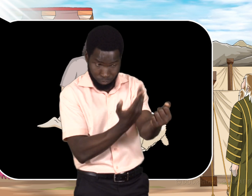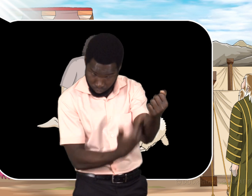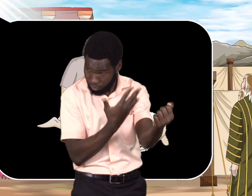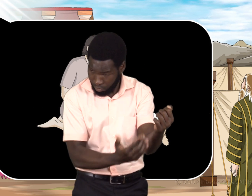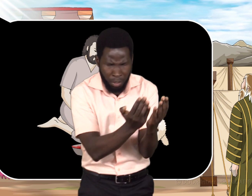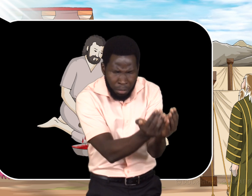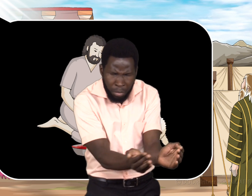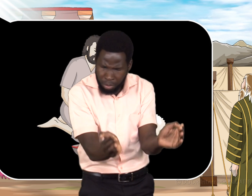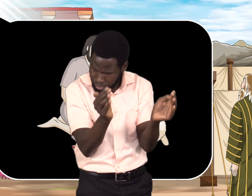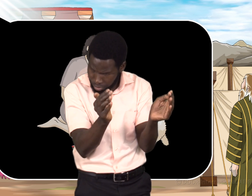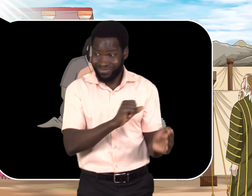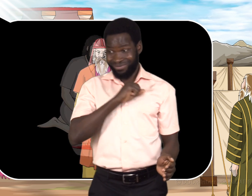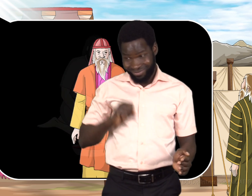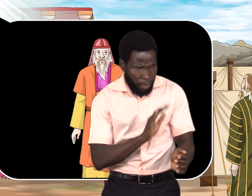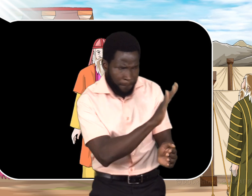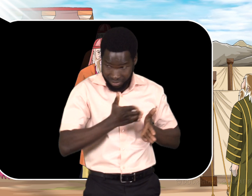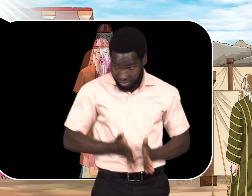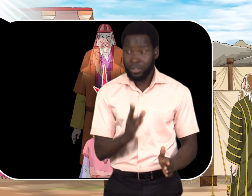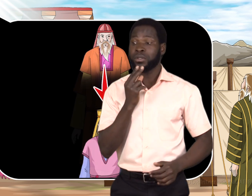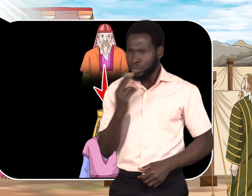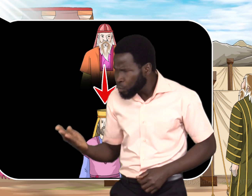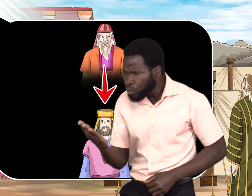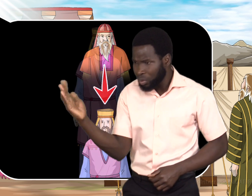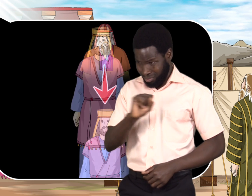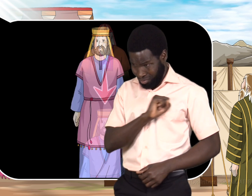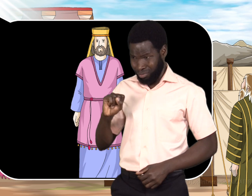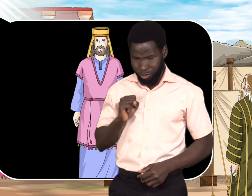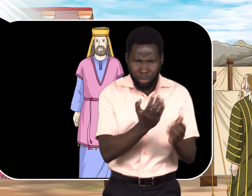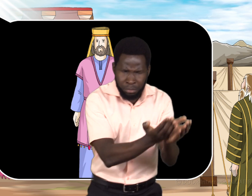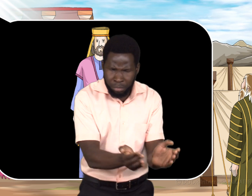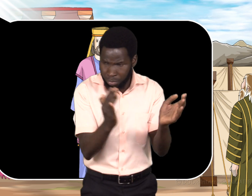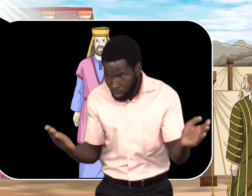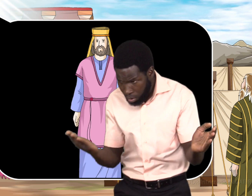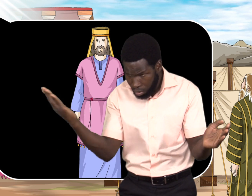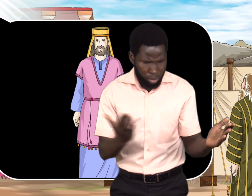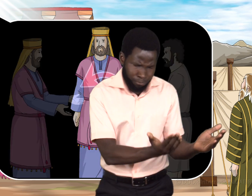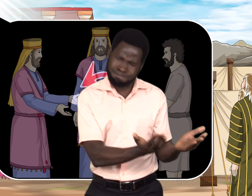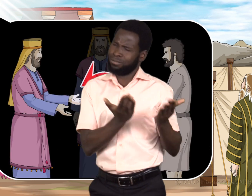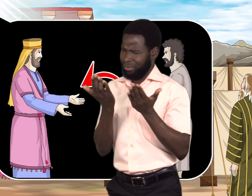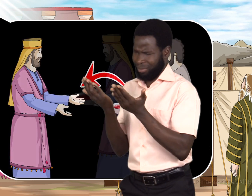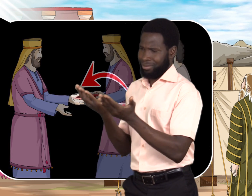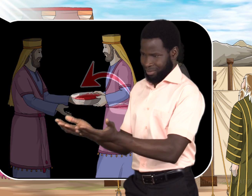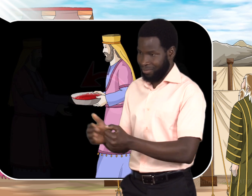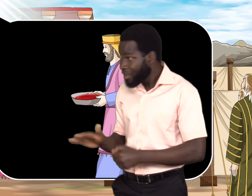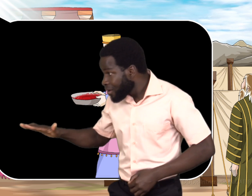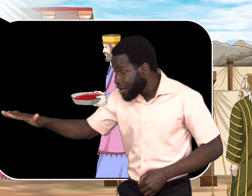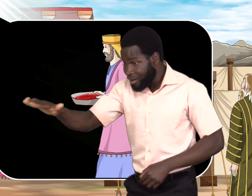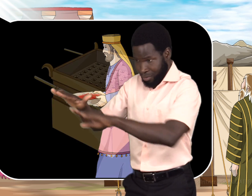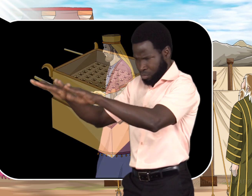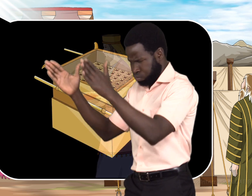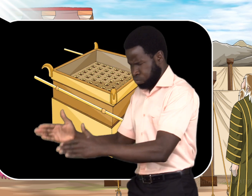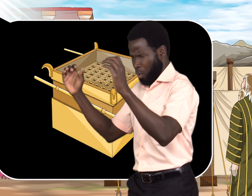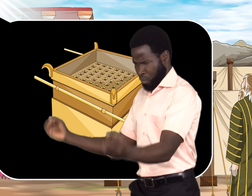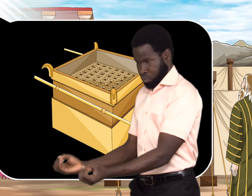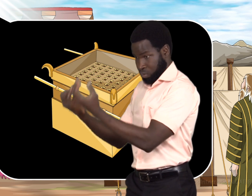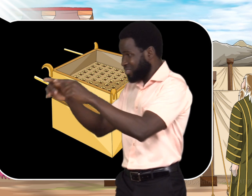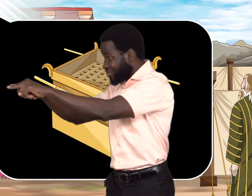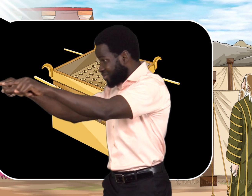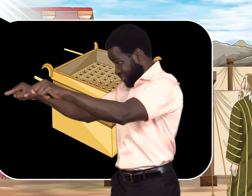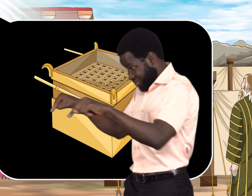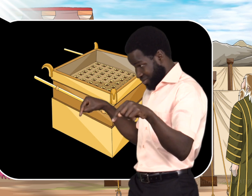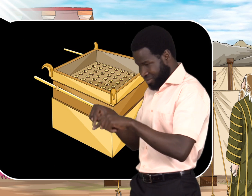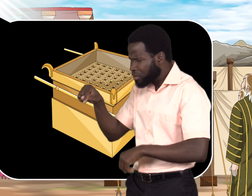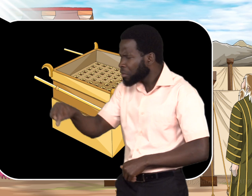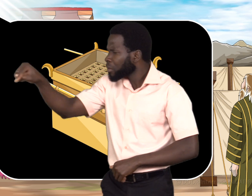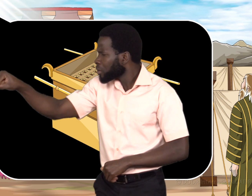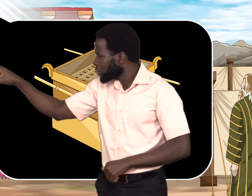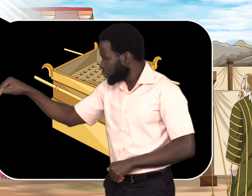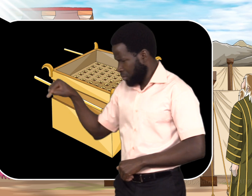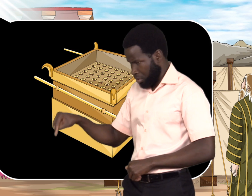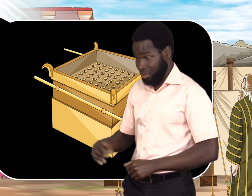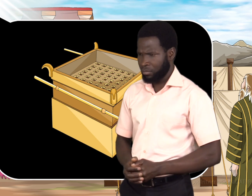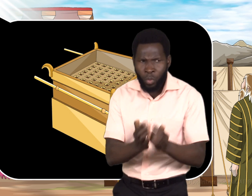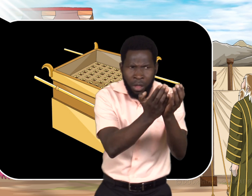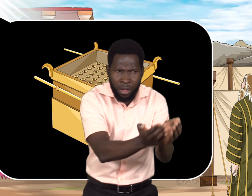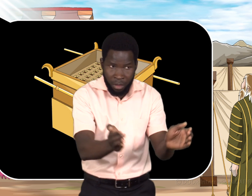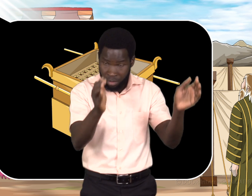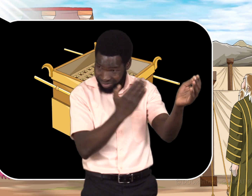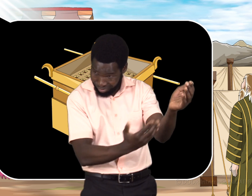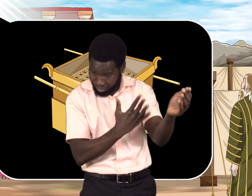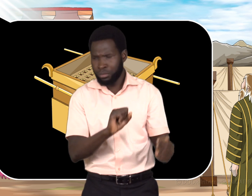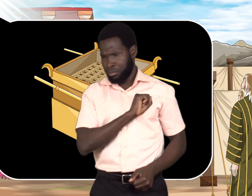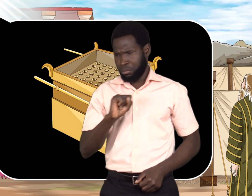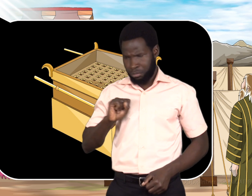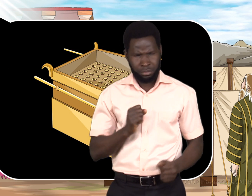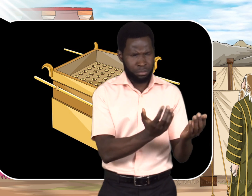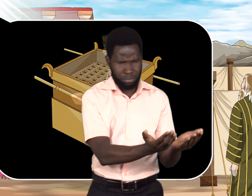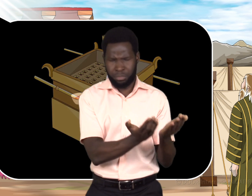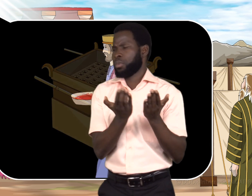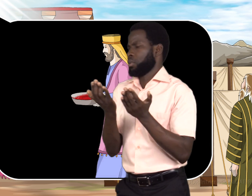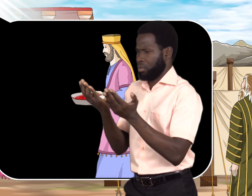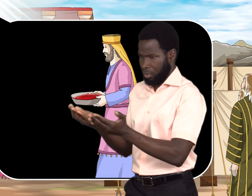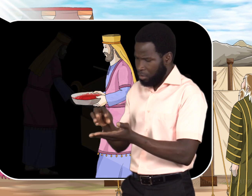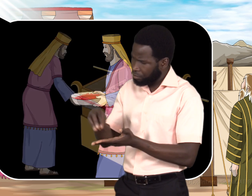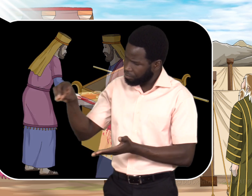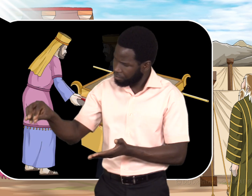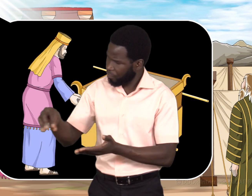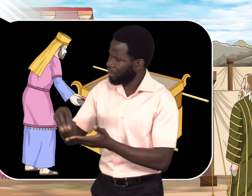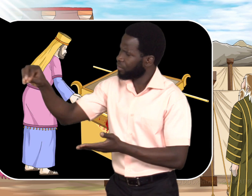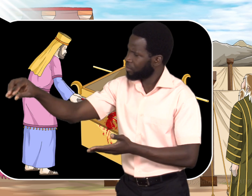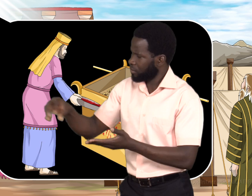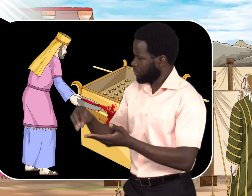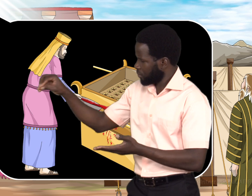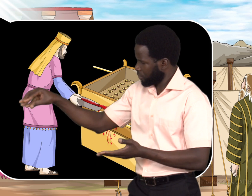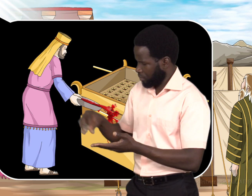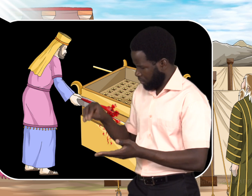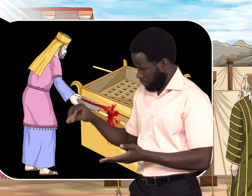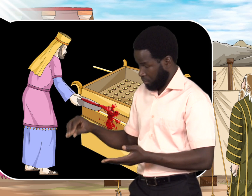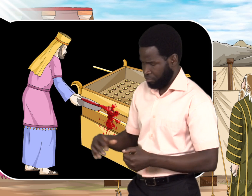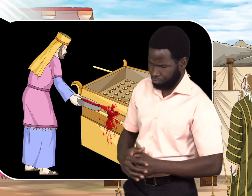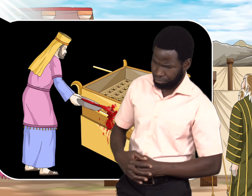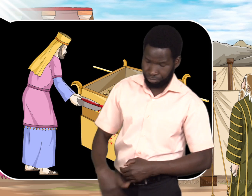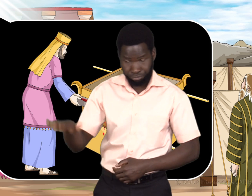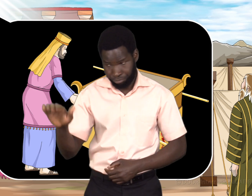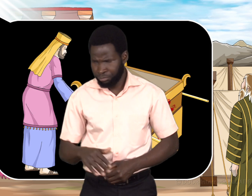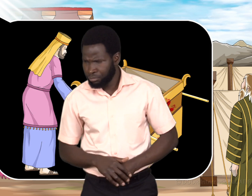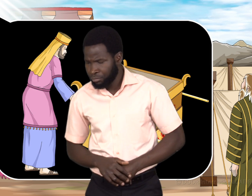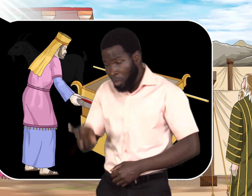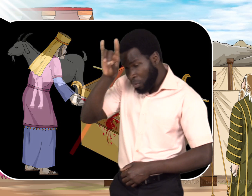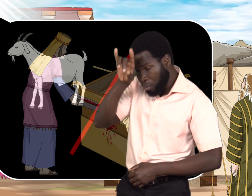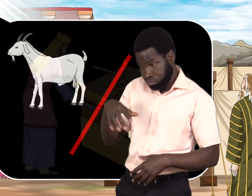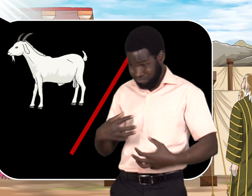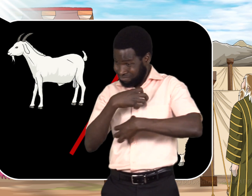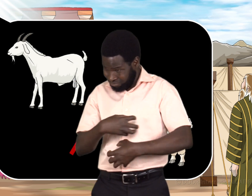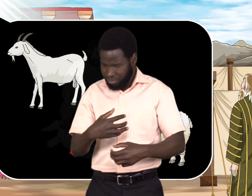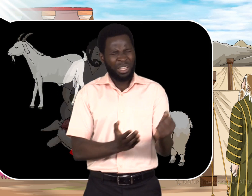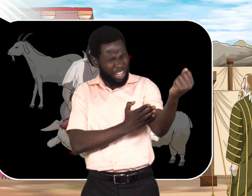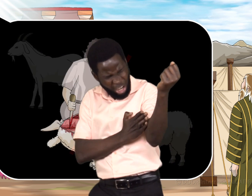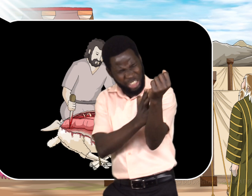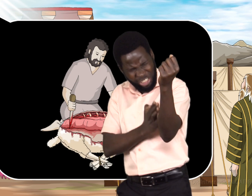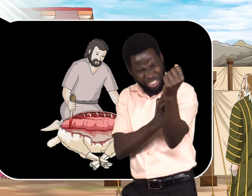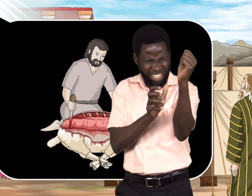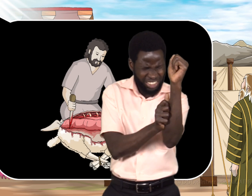He shall slaughter it on the north side of the altar before the LORD, and Aaron’s sons the priests are to sprinkle its blood against the altar on all sides.